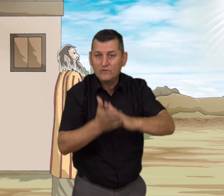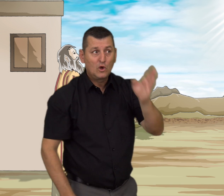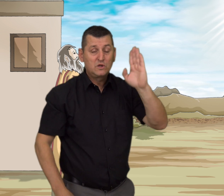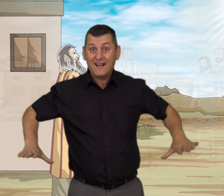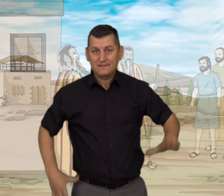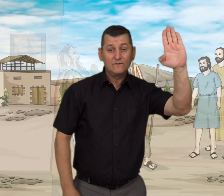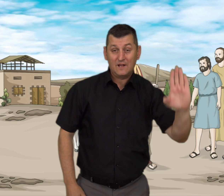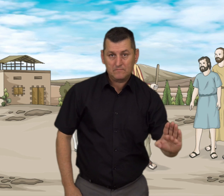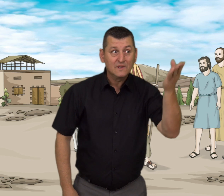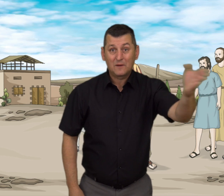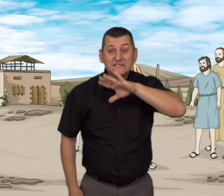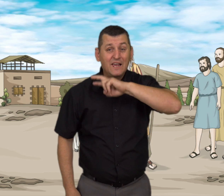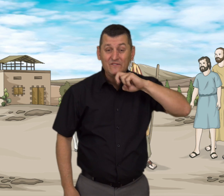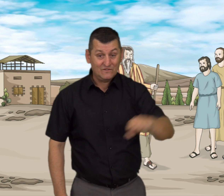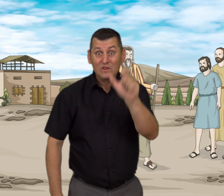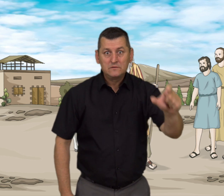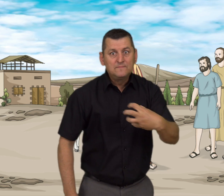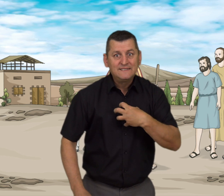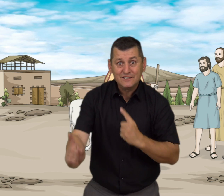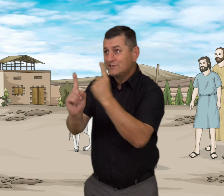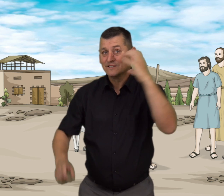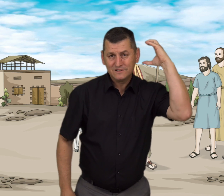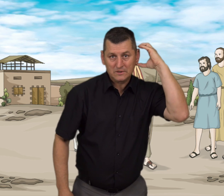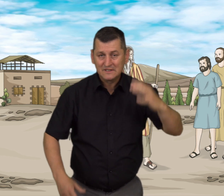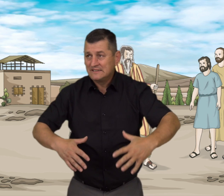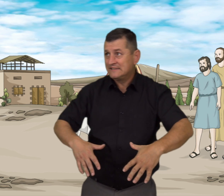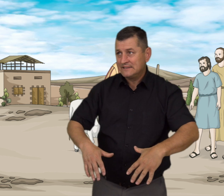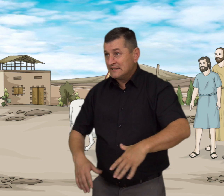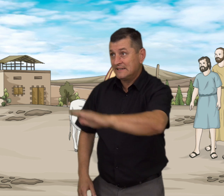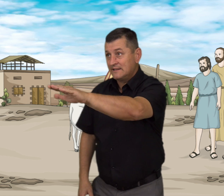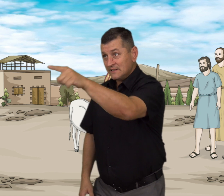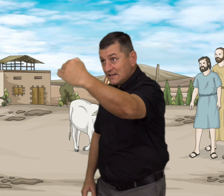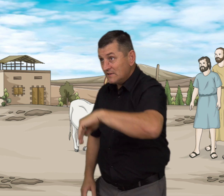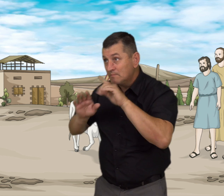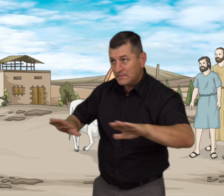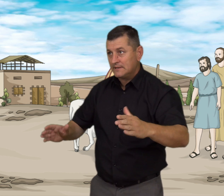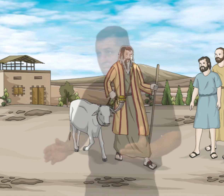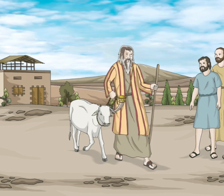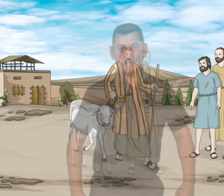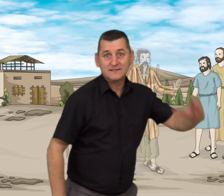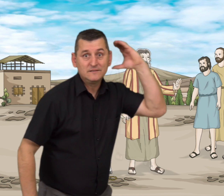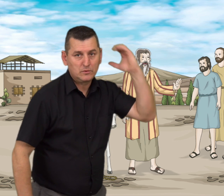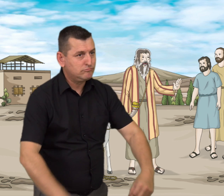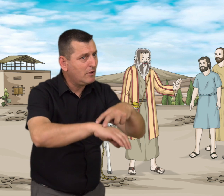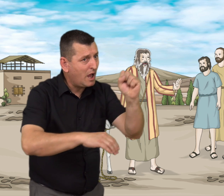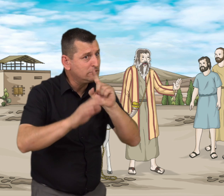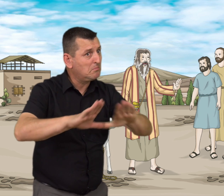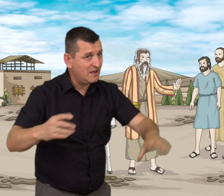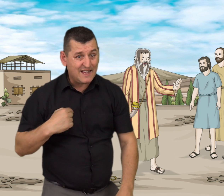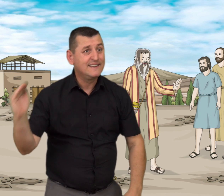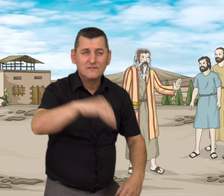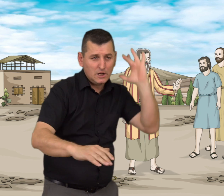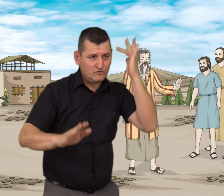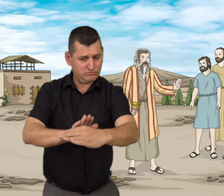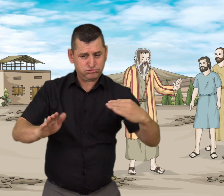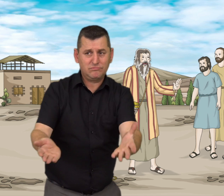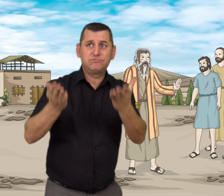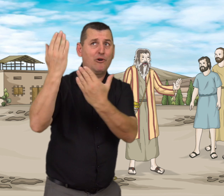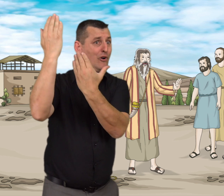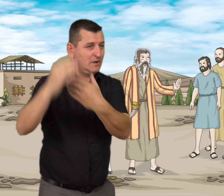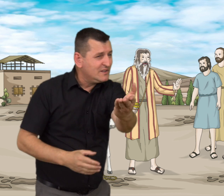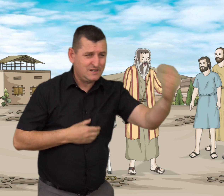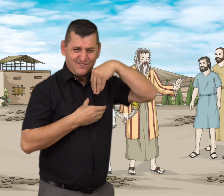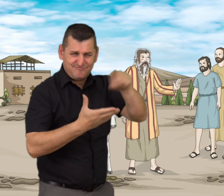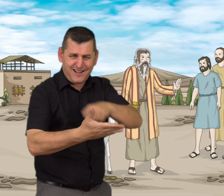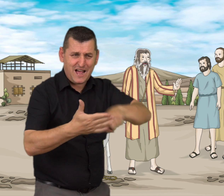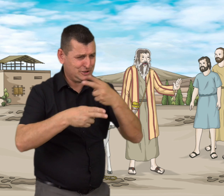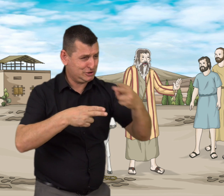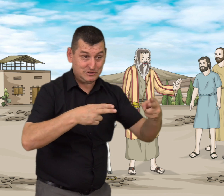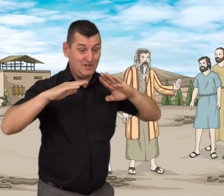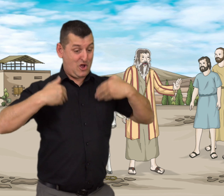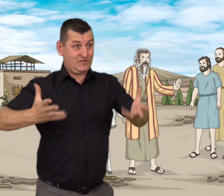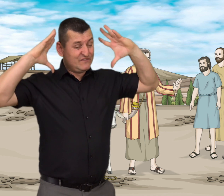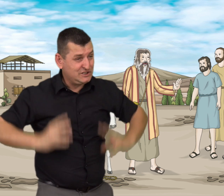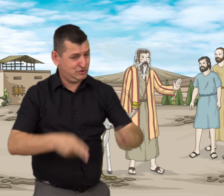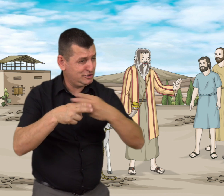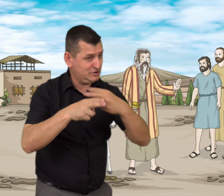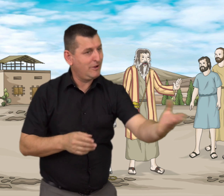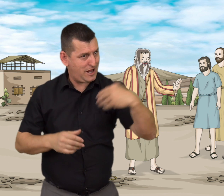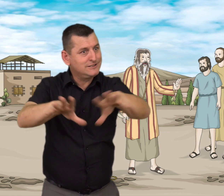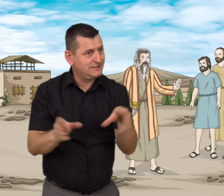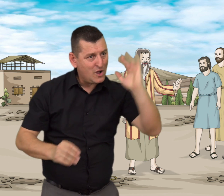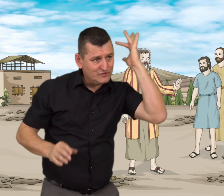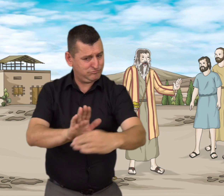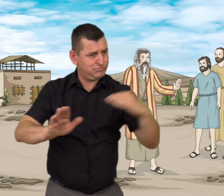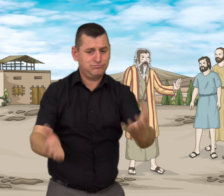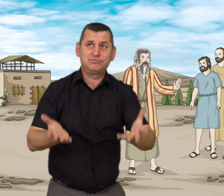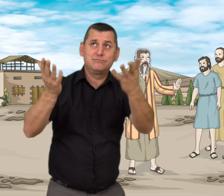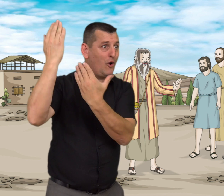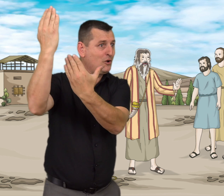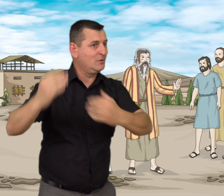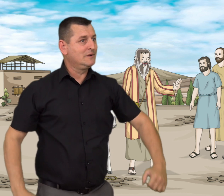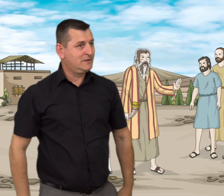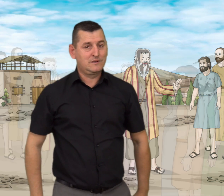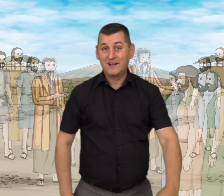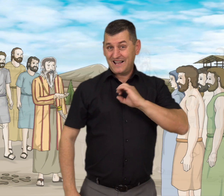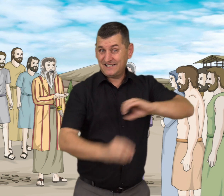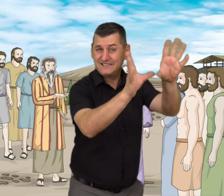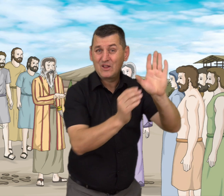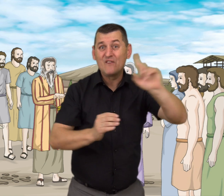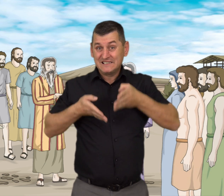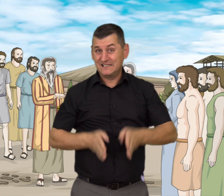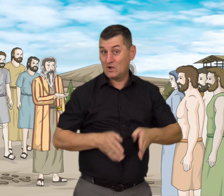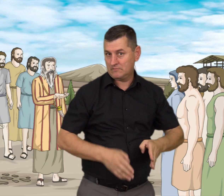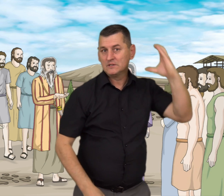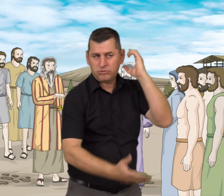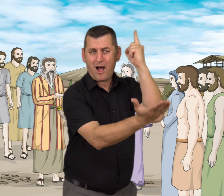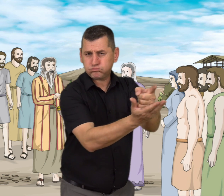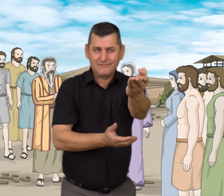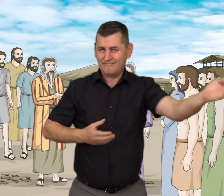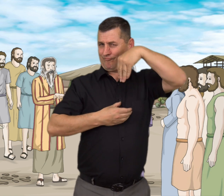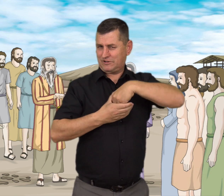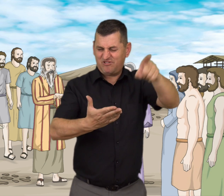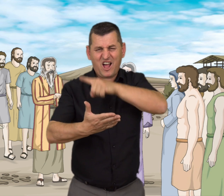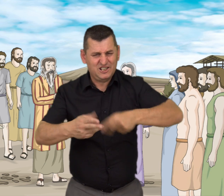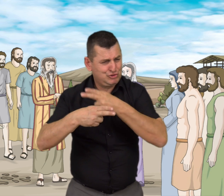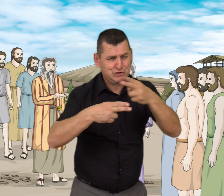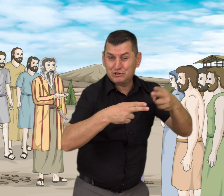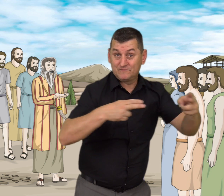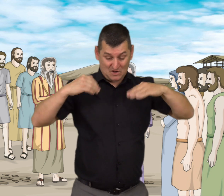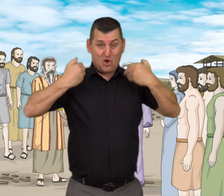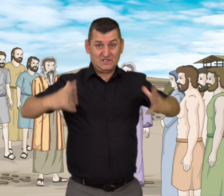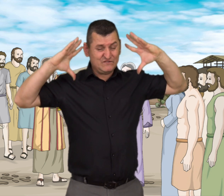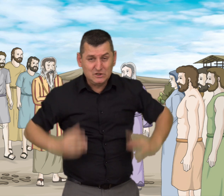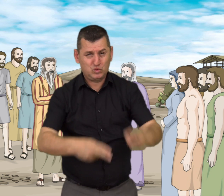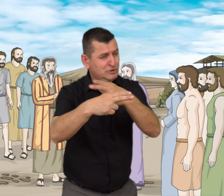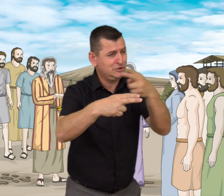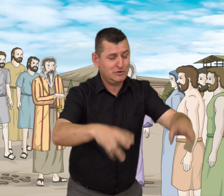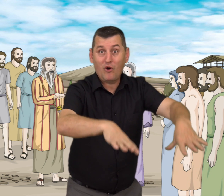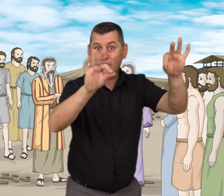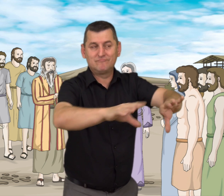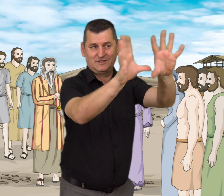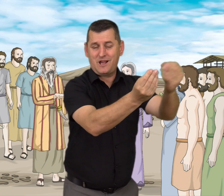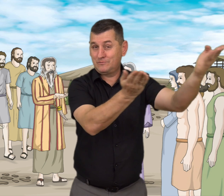So Samuel did what the LORD had said and went to Bethlehem. When the elders of the town met him, they trembled and asked, “Do you come in peace?” “In peace,” he replied. “I have come to sacrifice to the LORD. Consecrate yourselves and come with me to the sacrifice.”